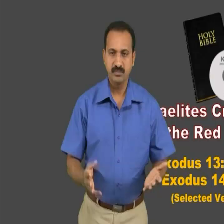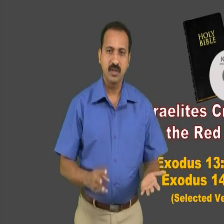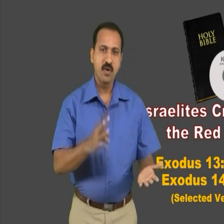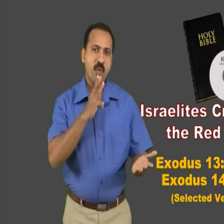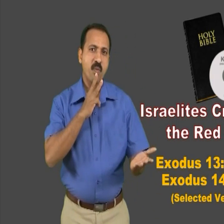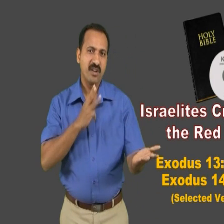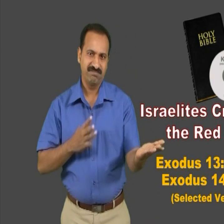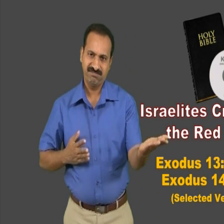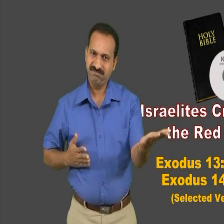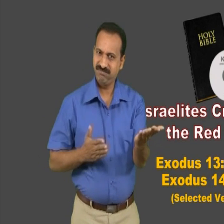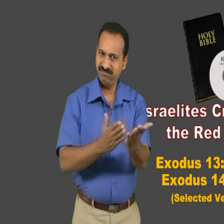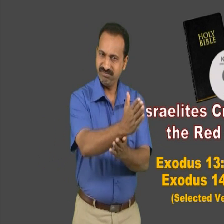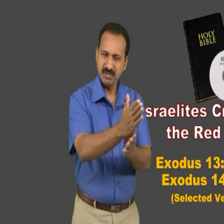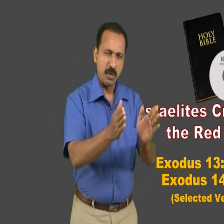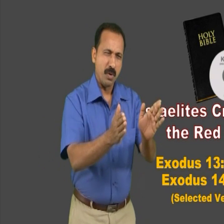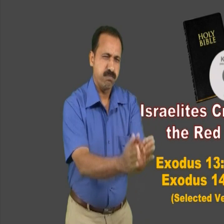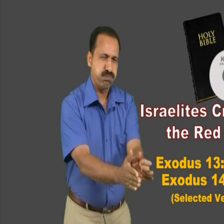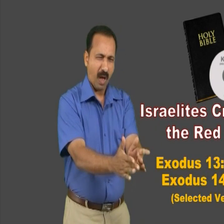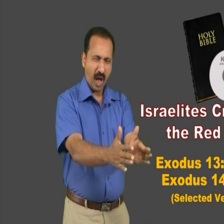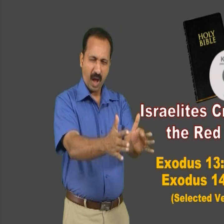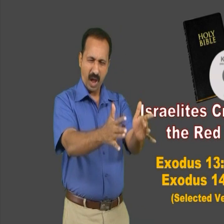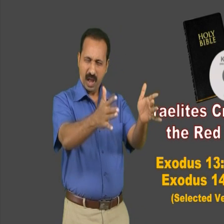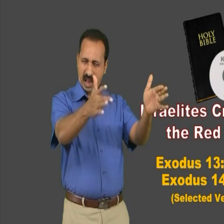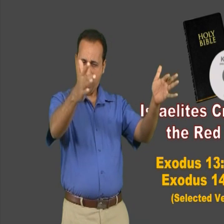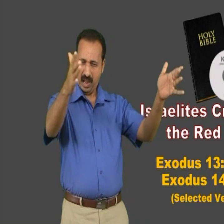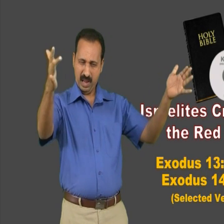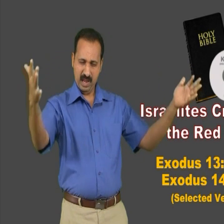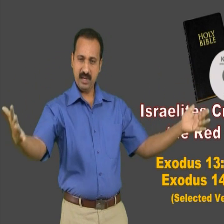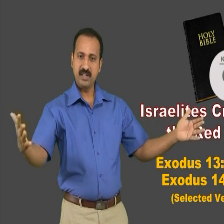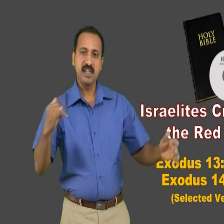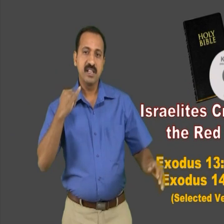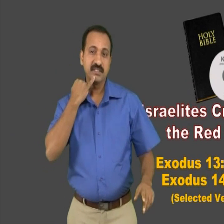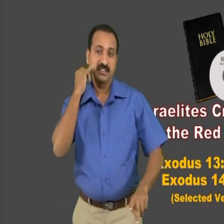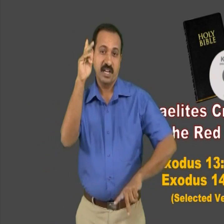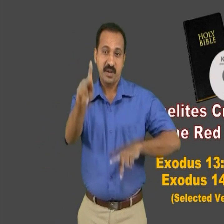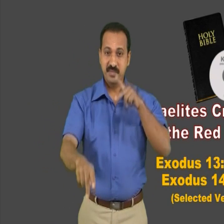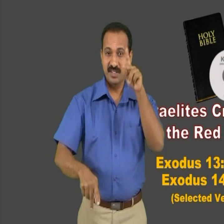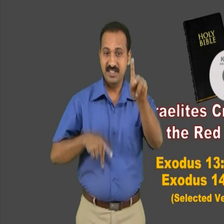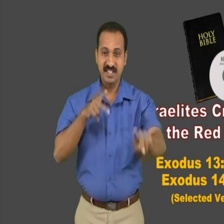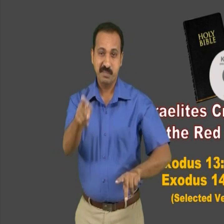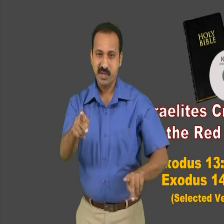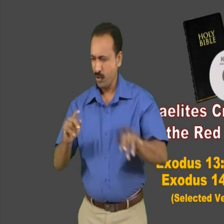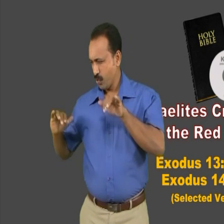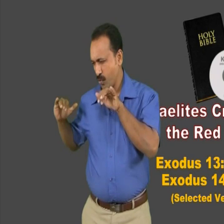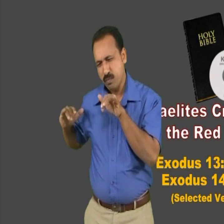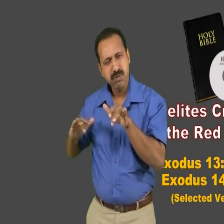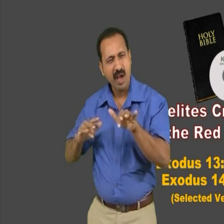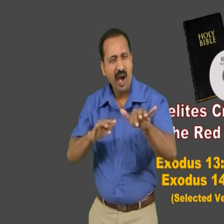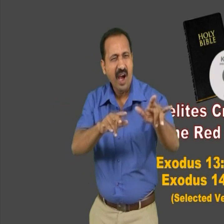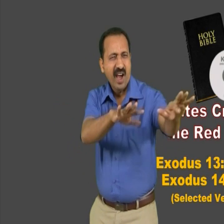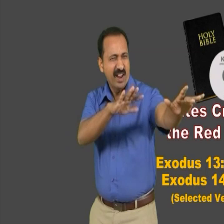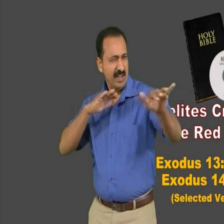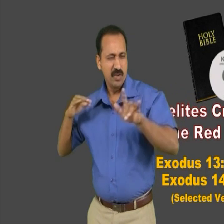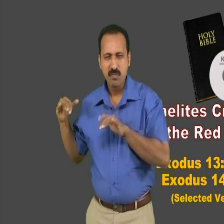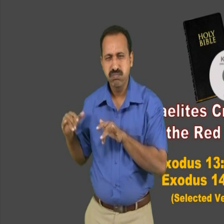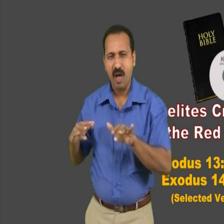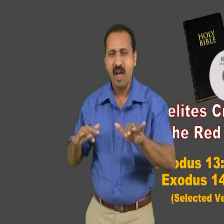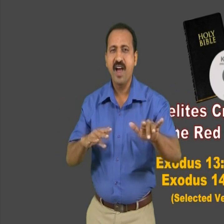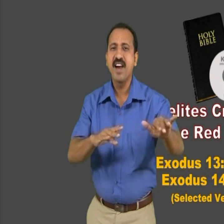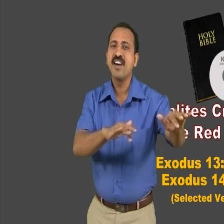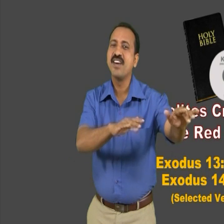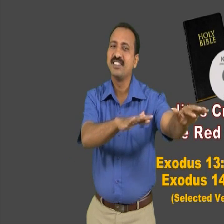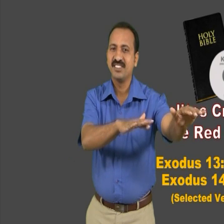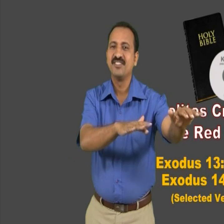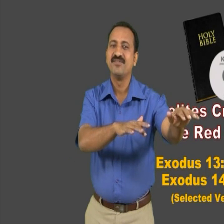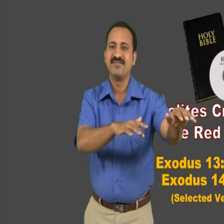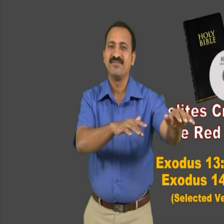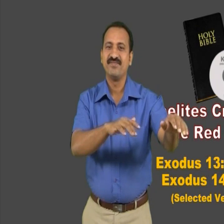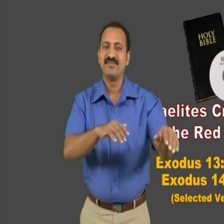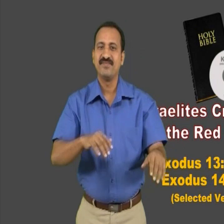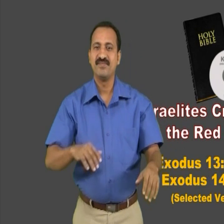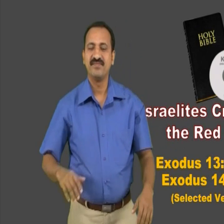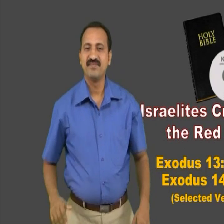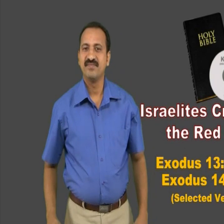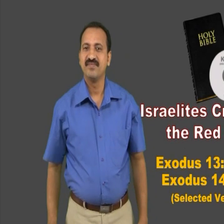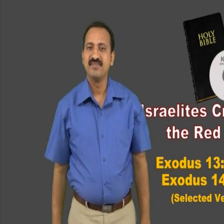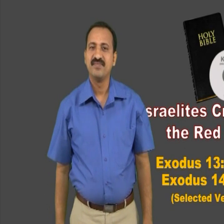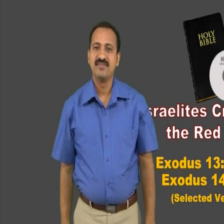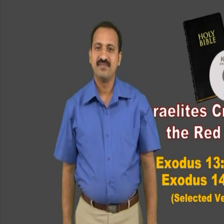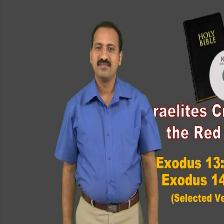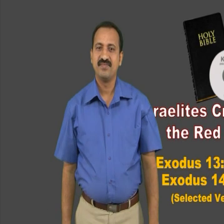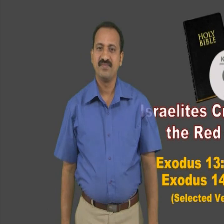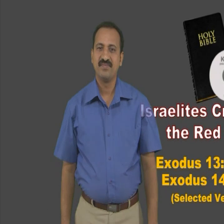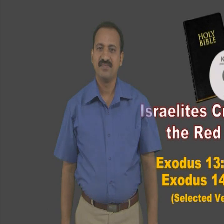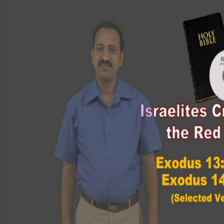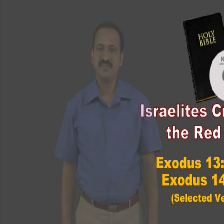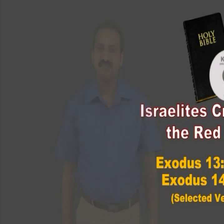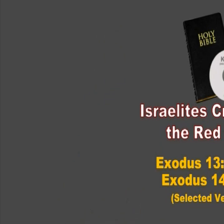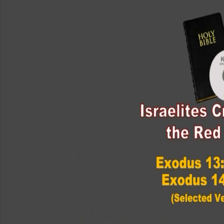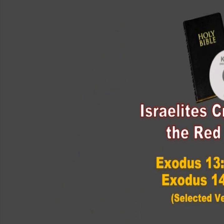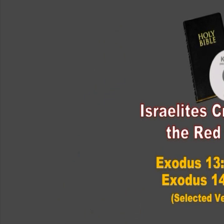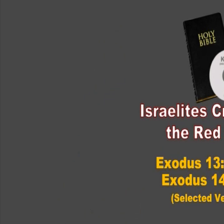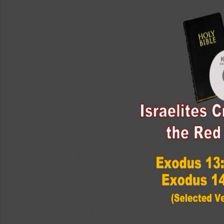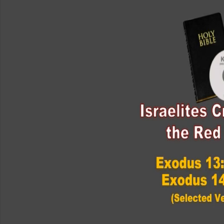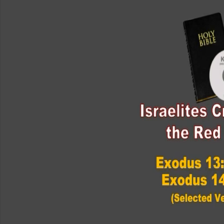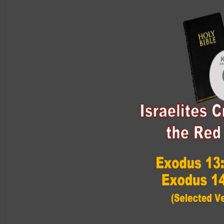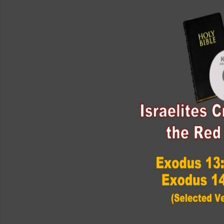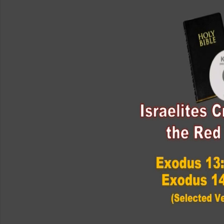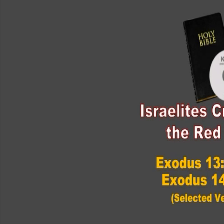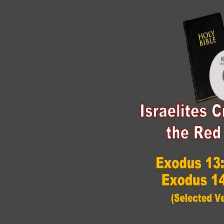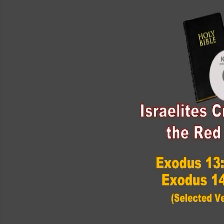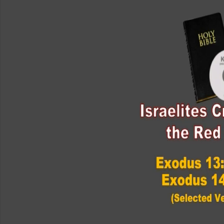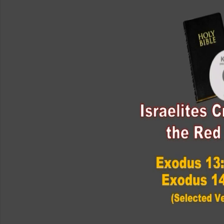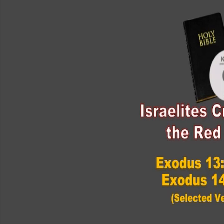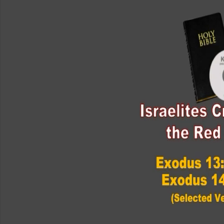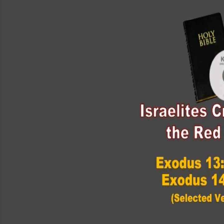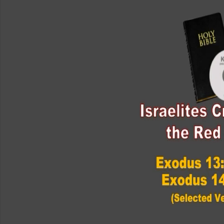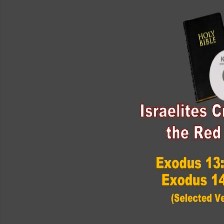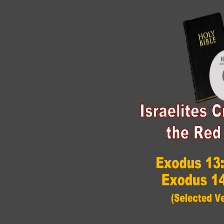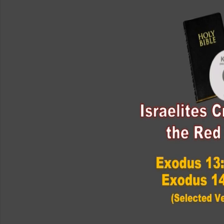Israelites crossing the Red Sea